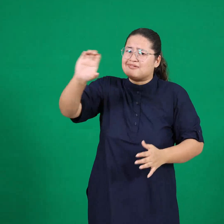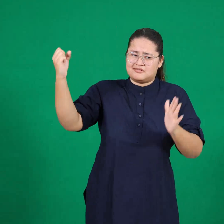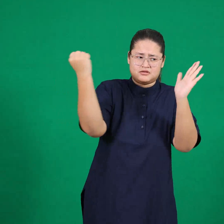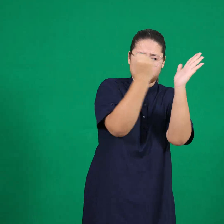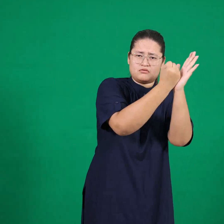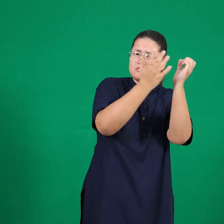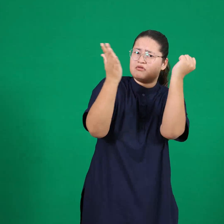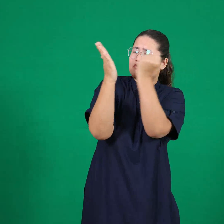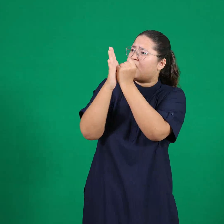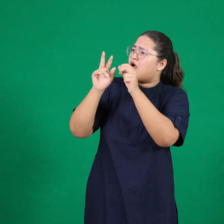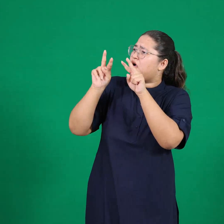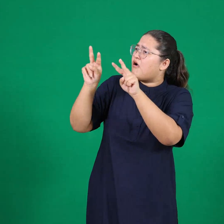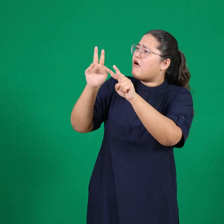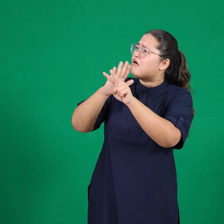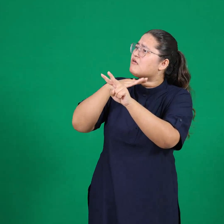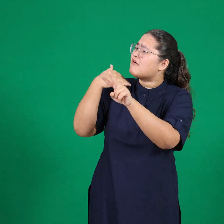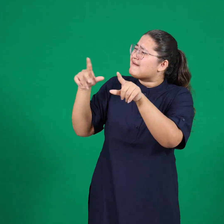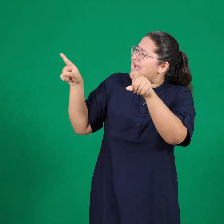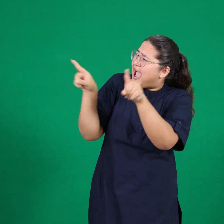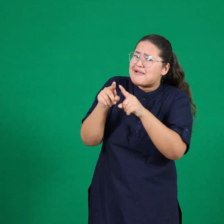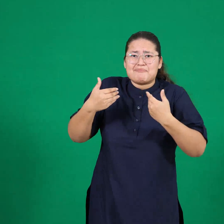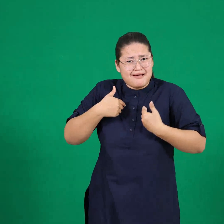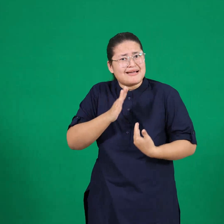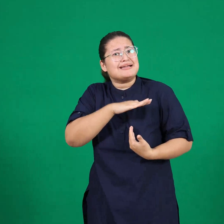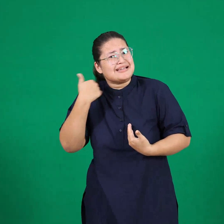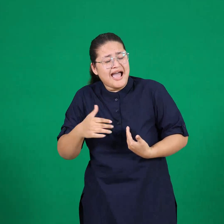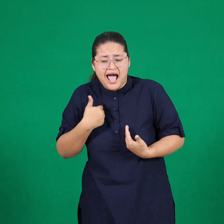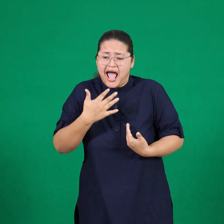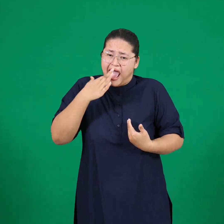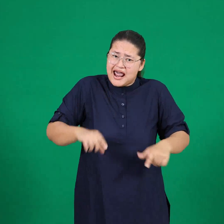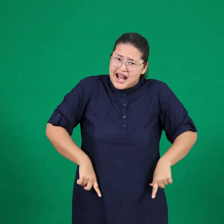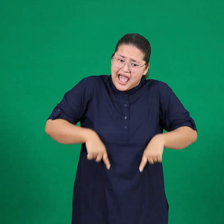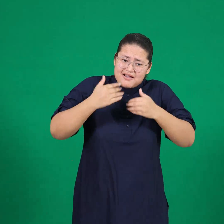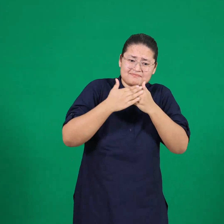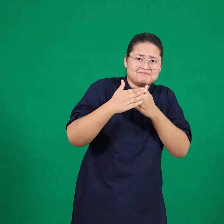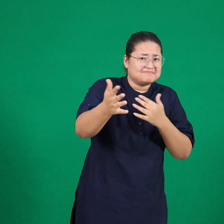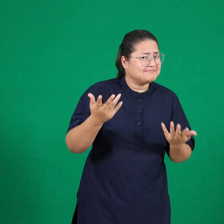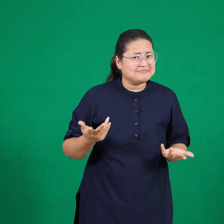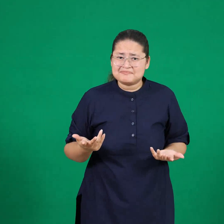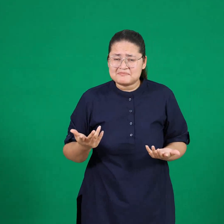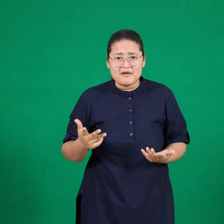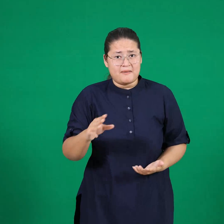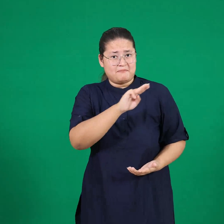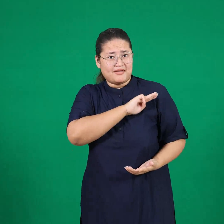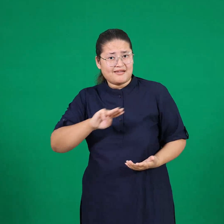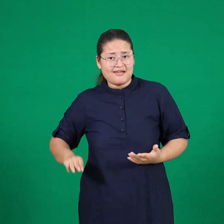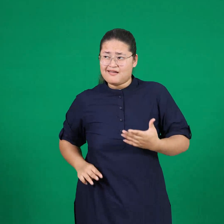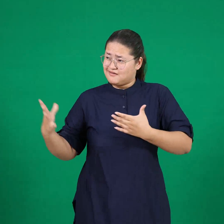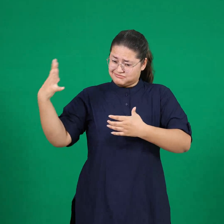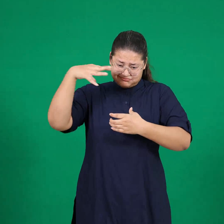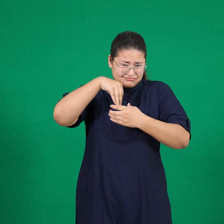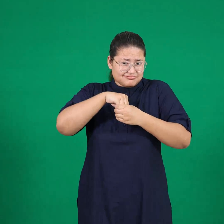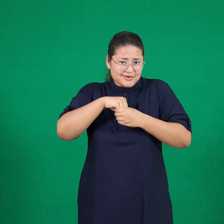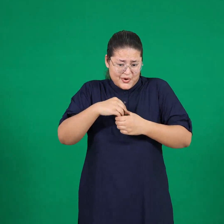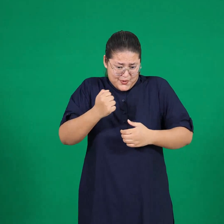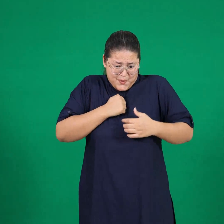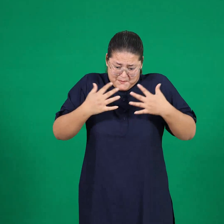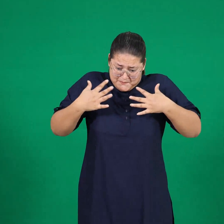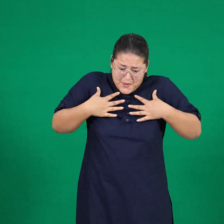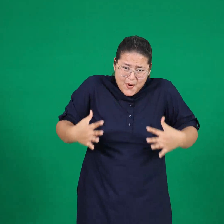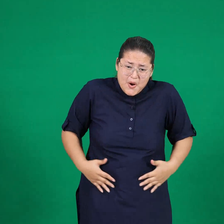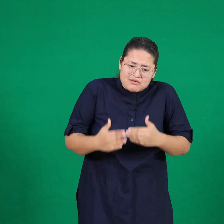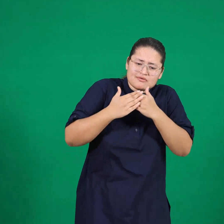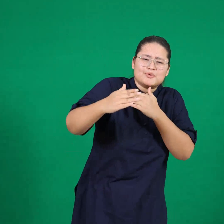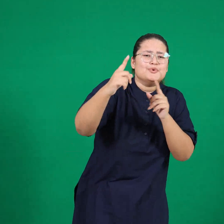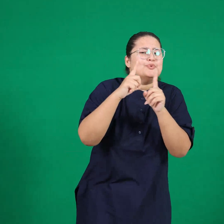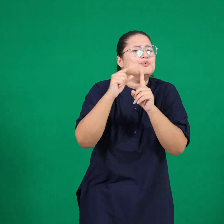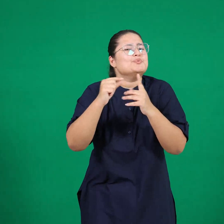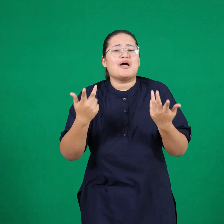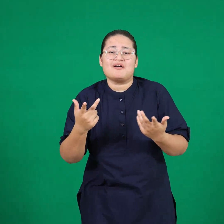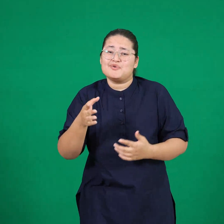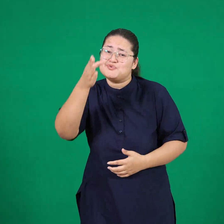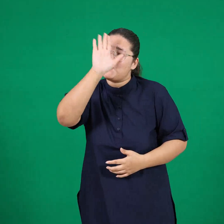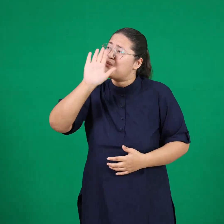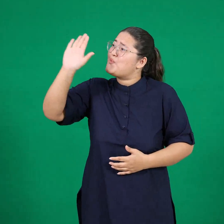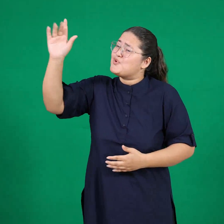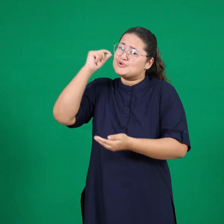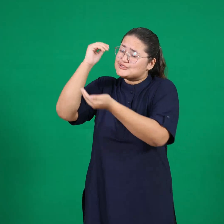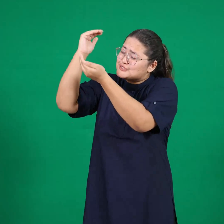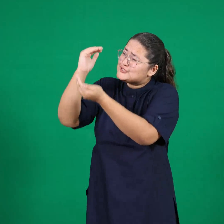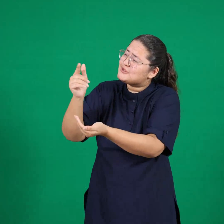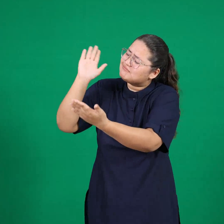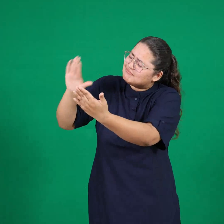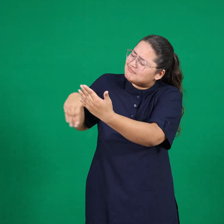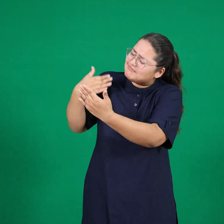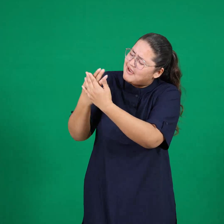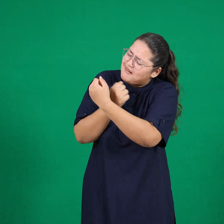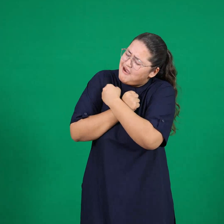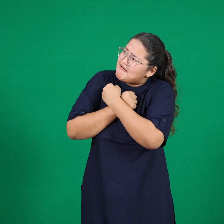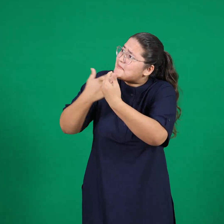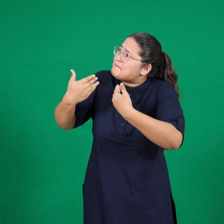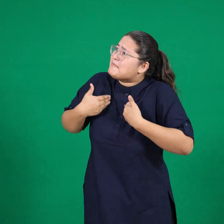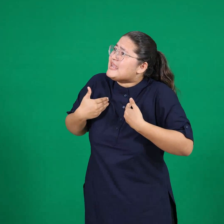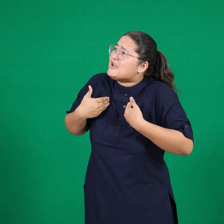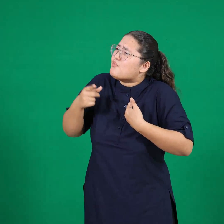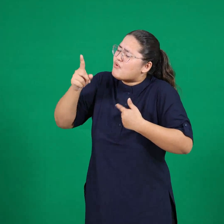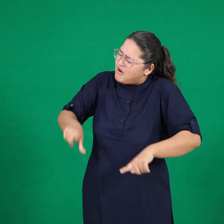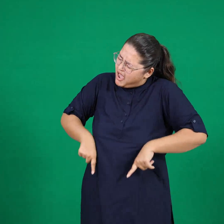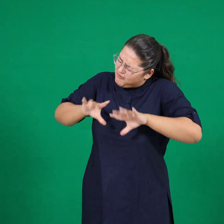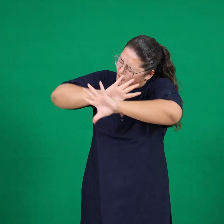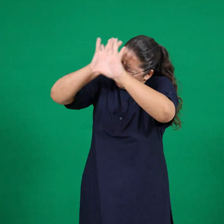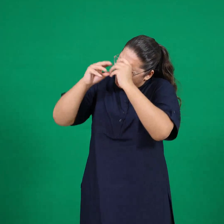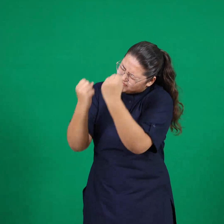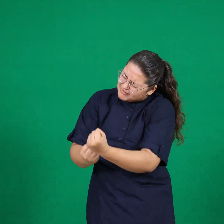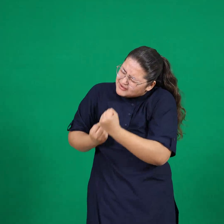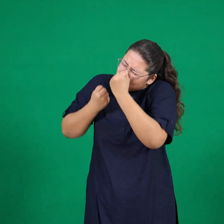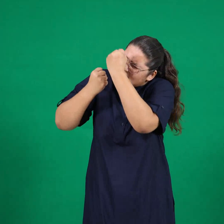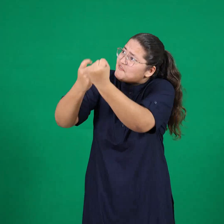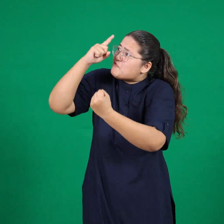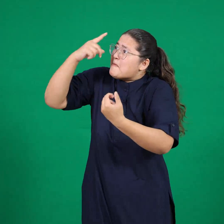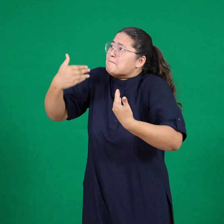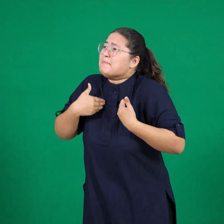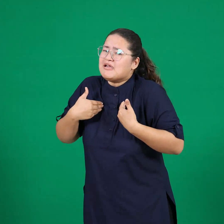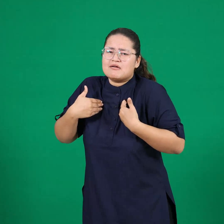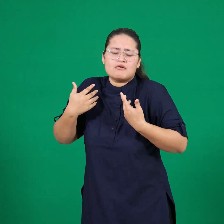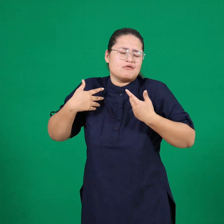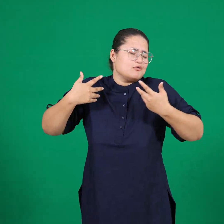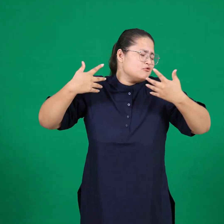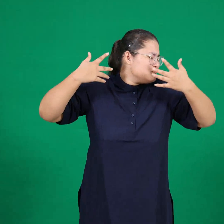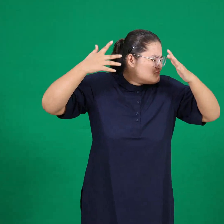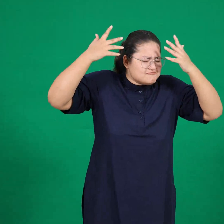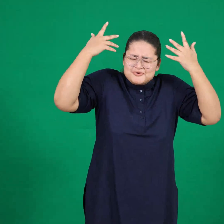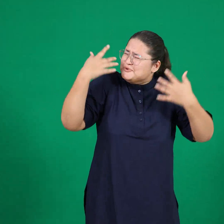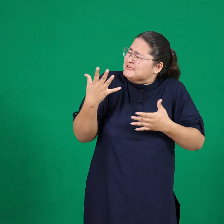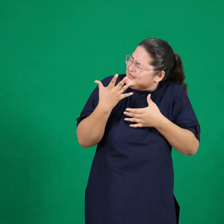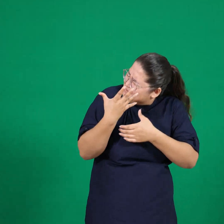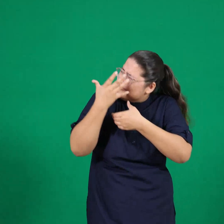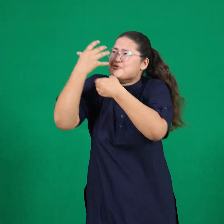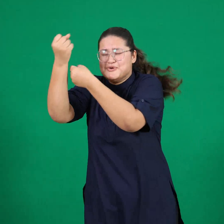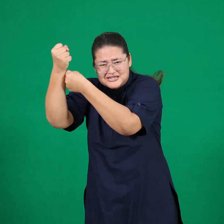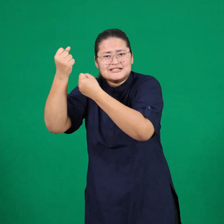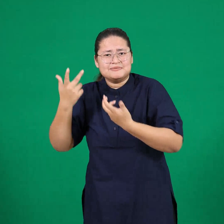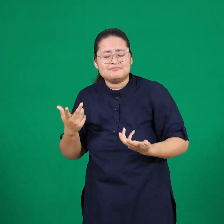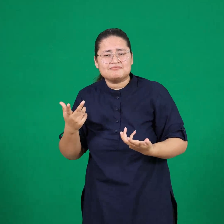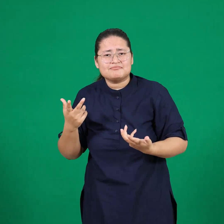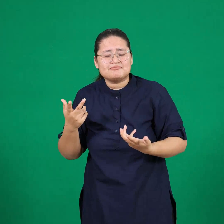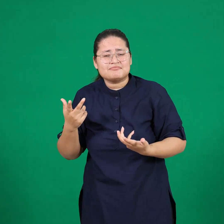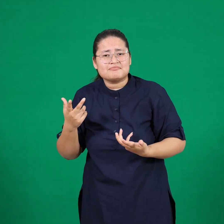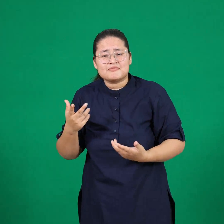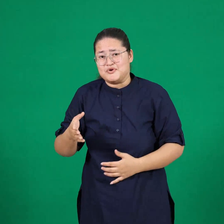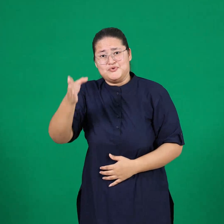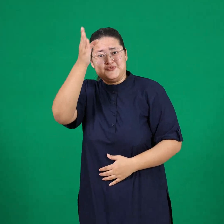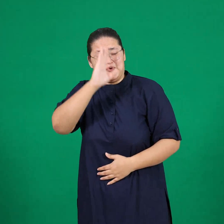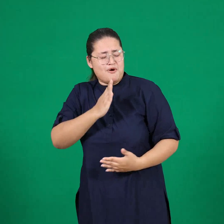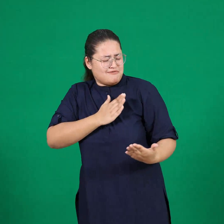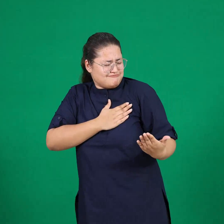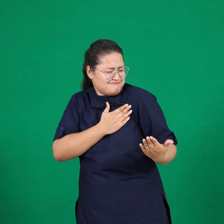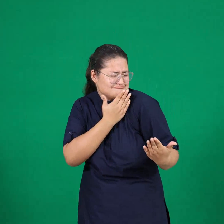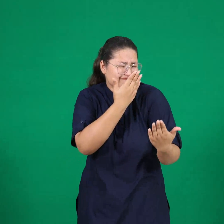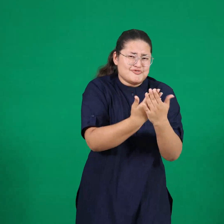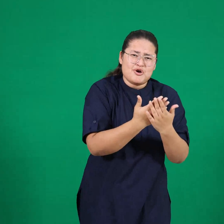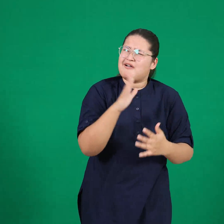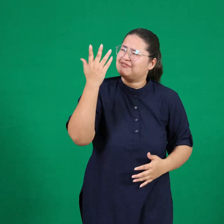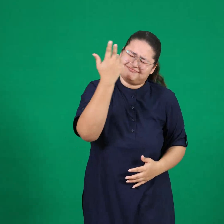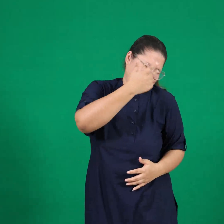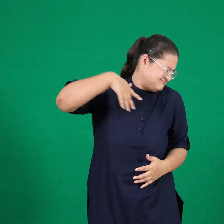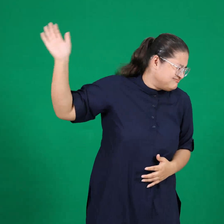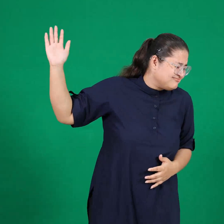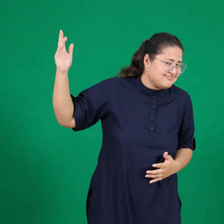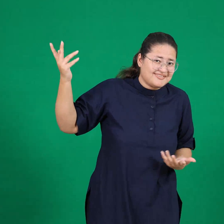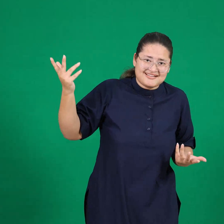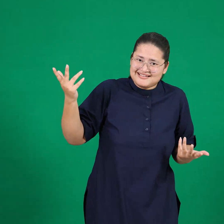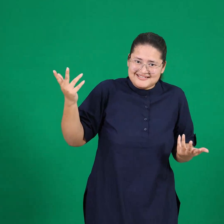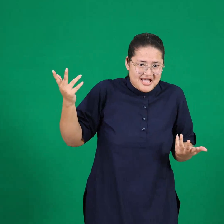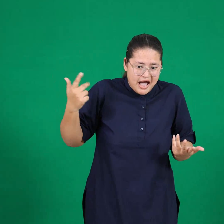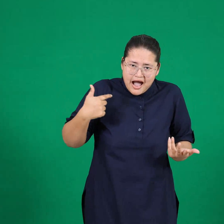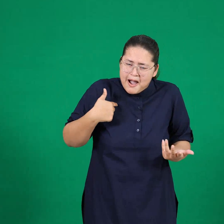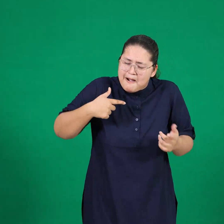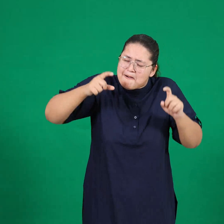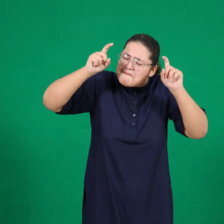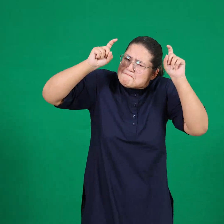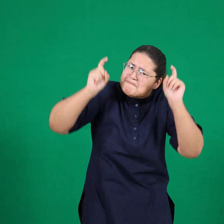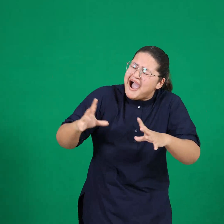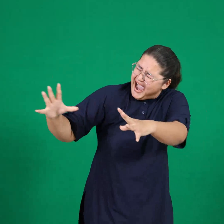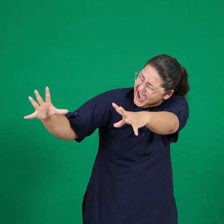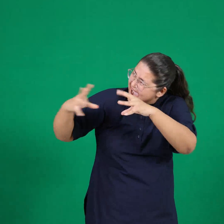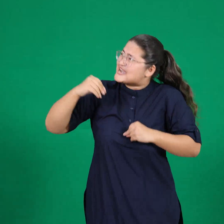The life I live in the body, I live by faith in the Son of God, who loved me and gave Himself up for me.